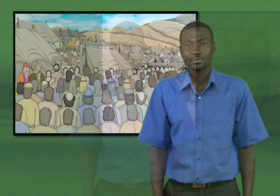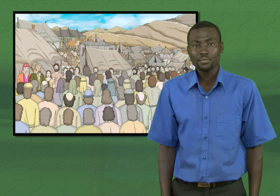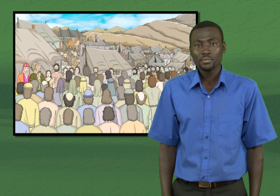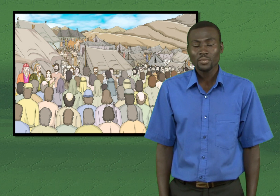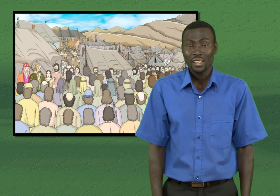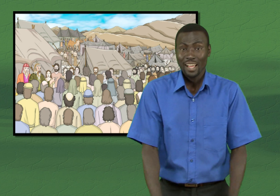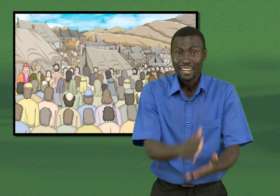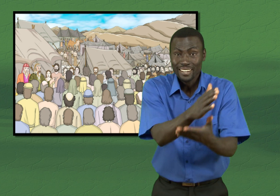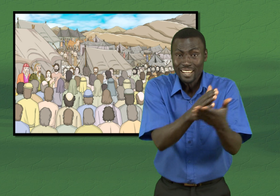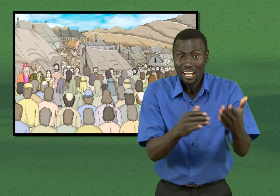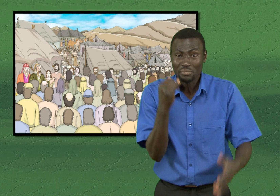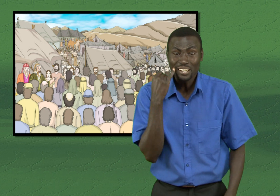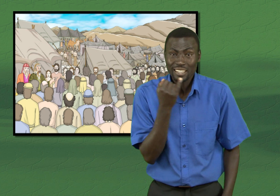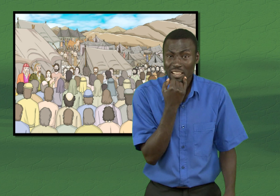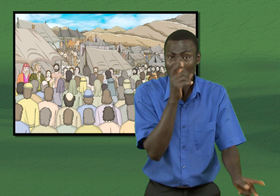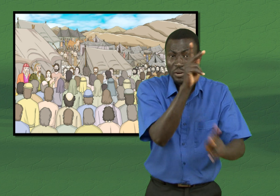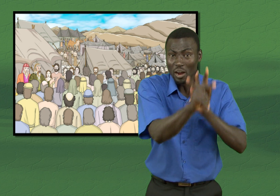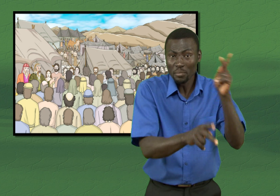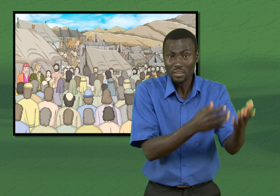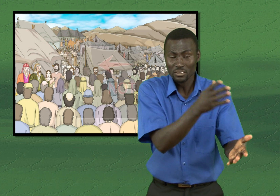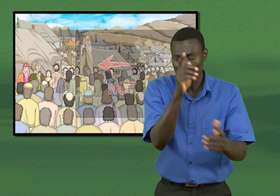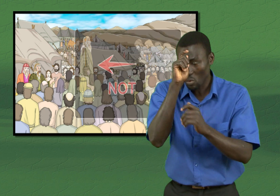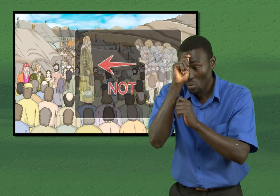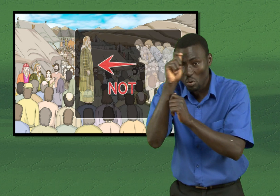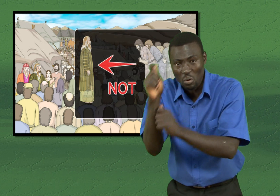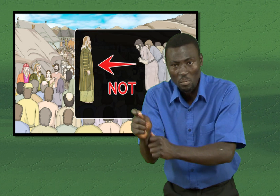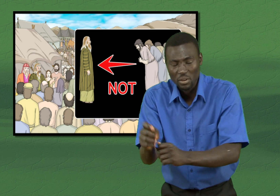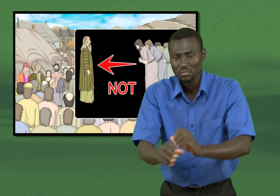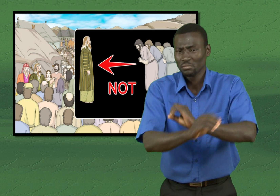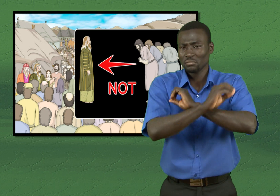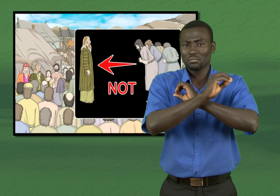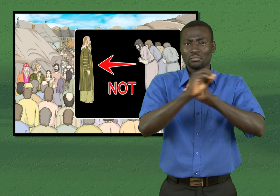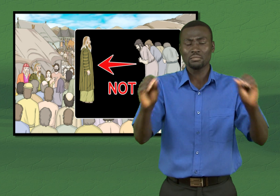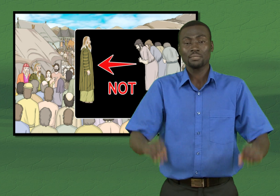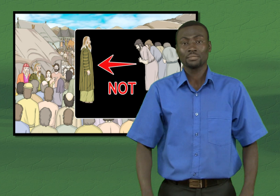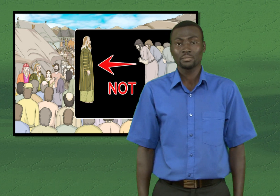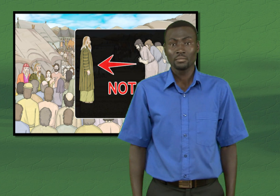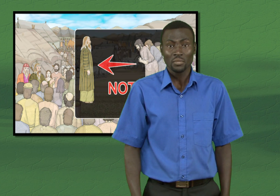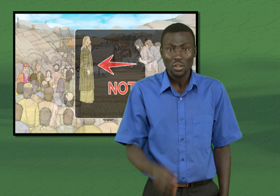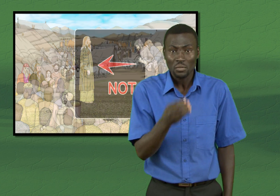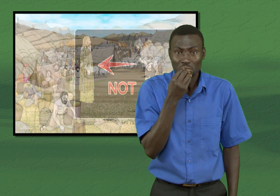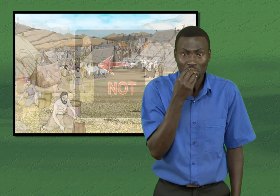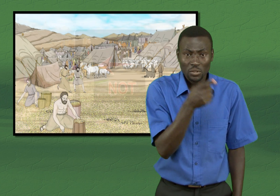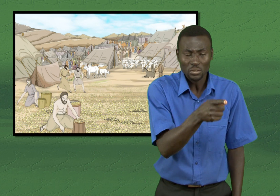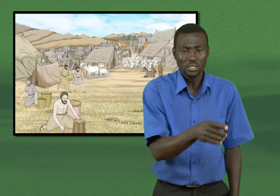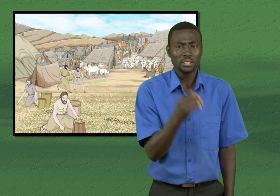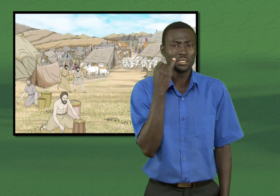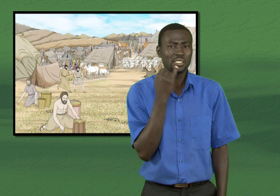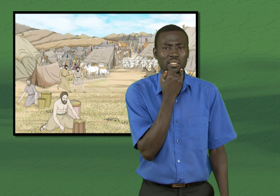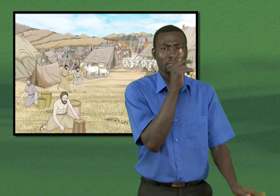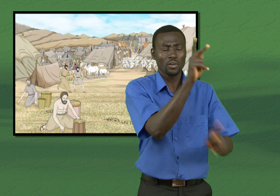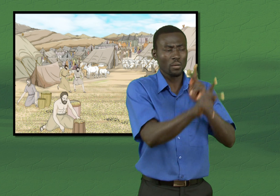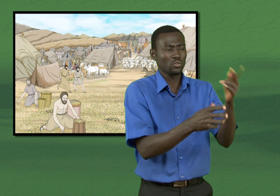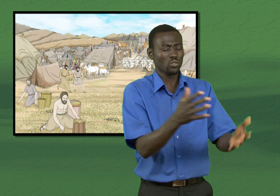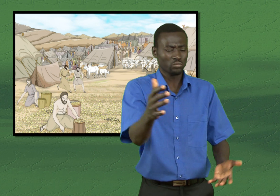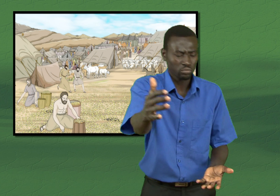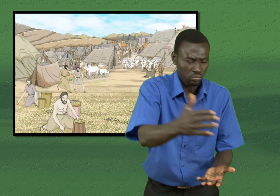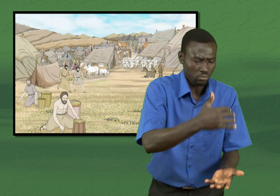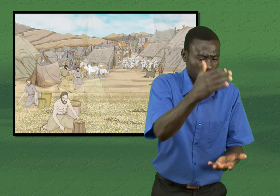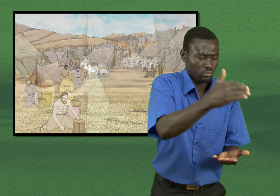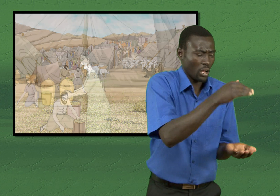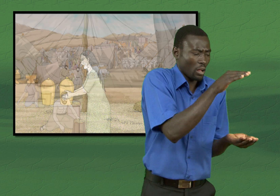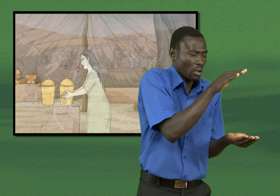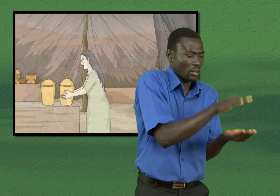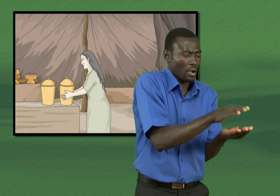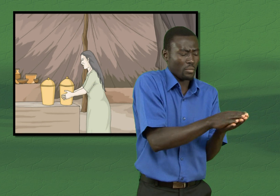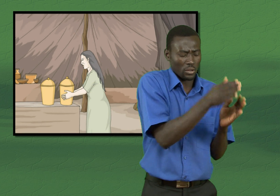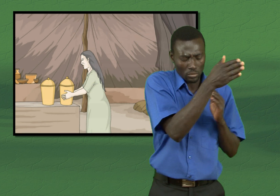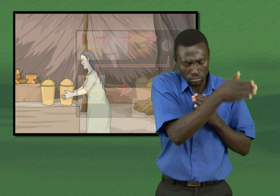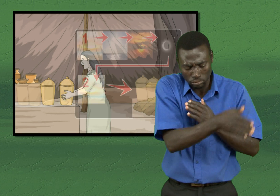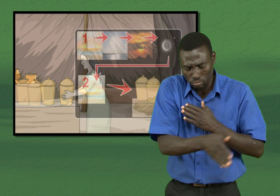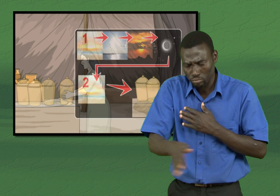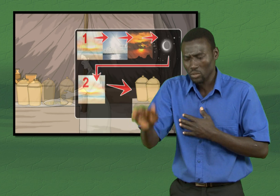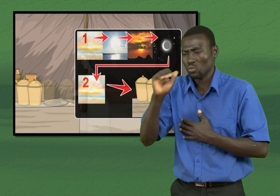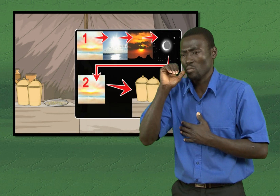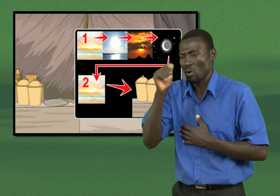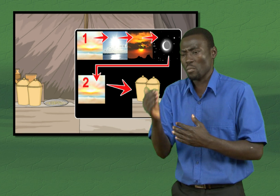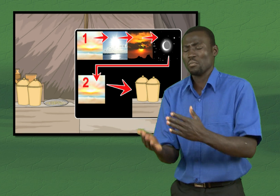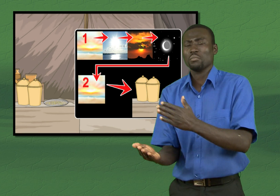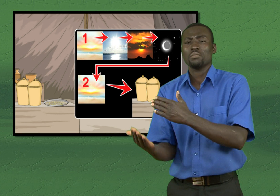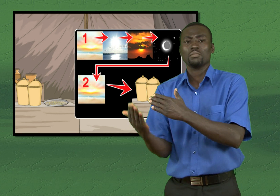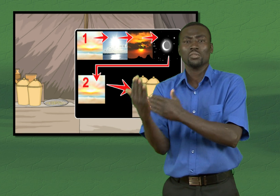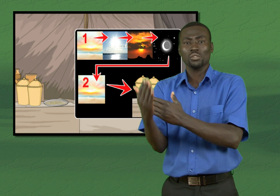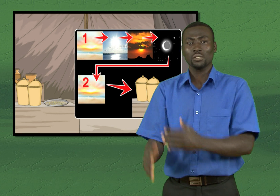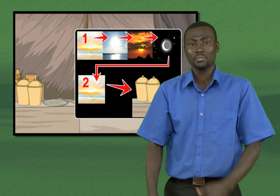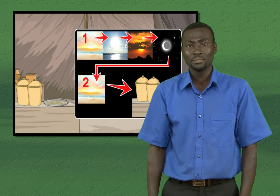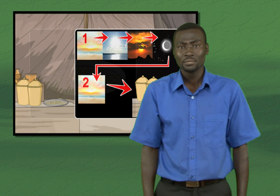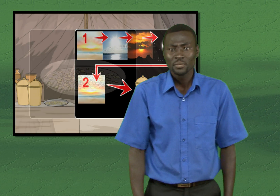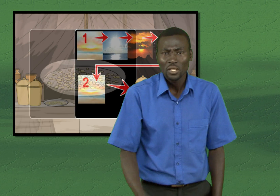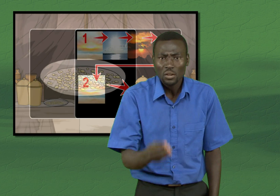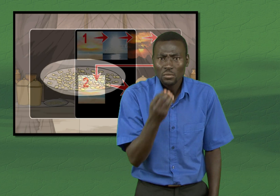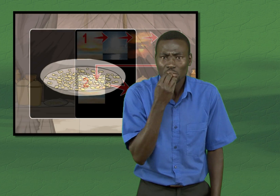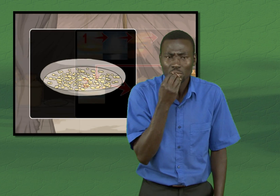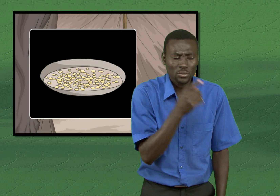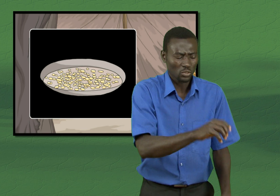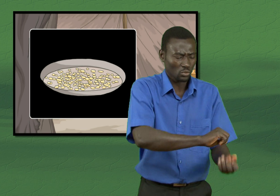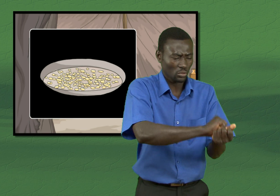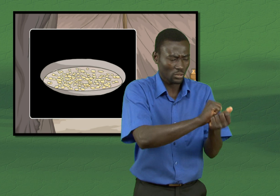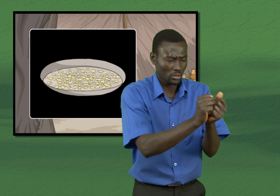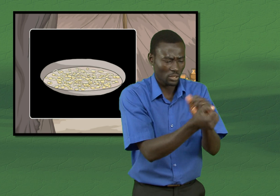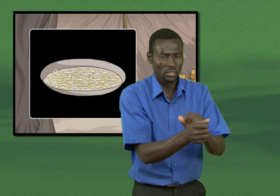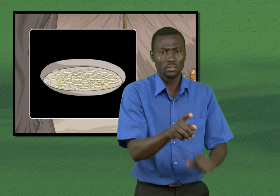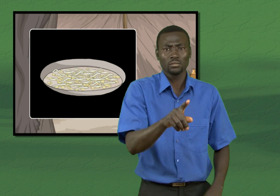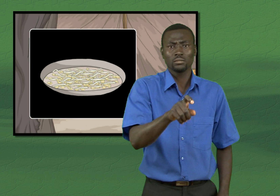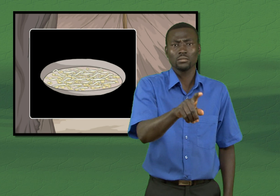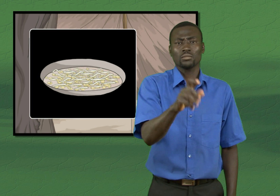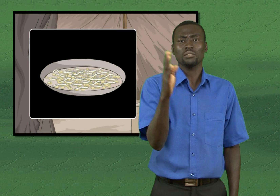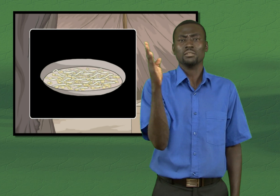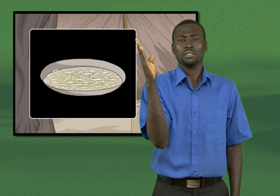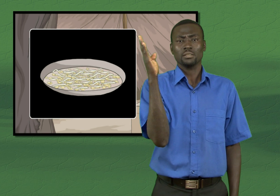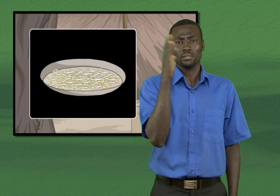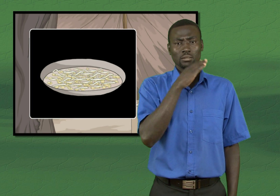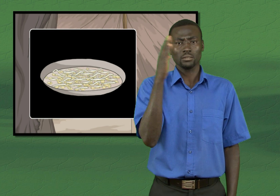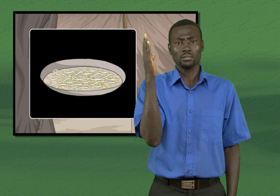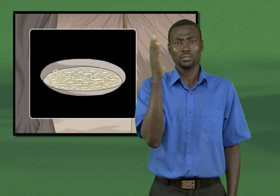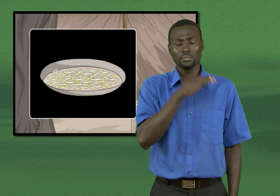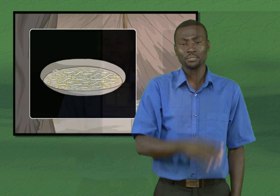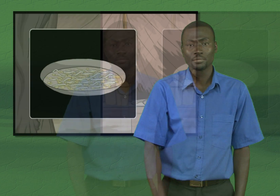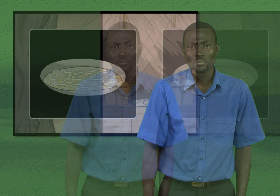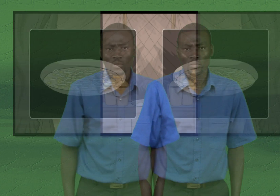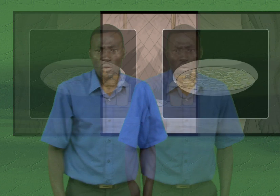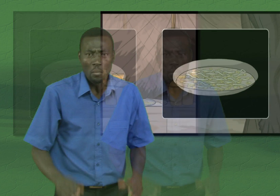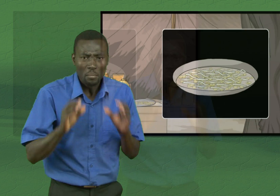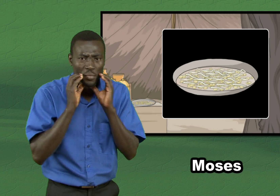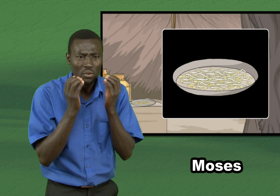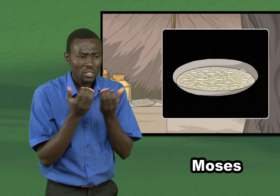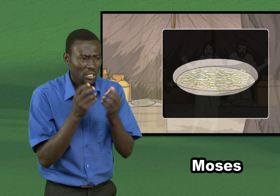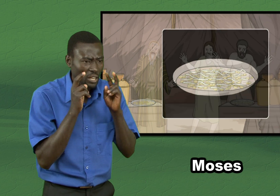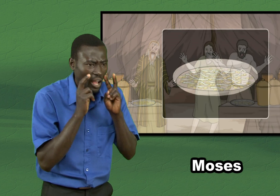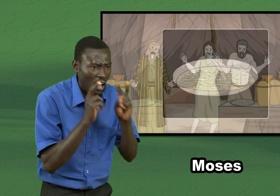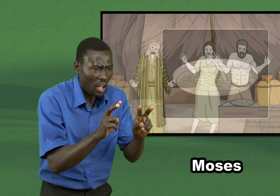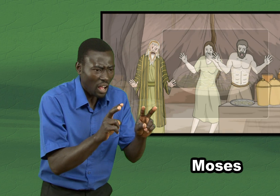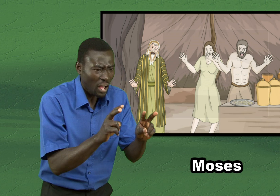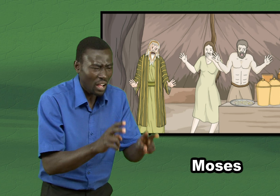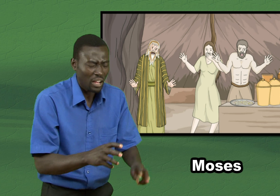But they did not listen to Moses; some people left part of it until morning, and it became infested with maggots and began to smell.